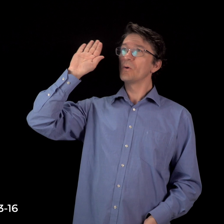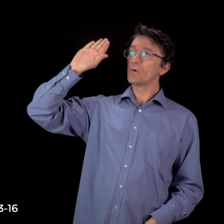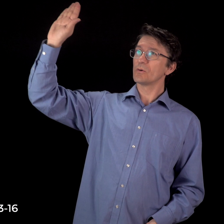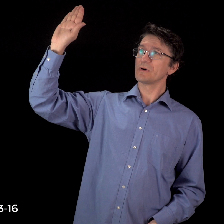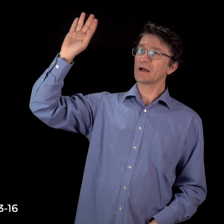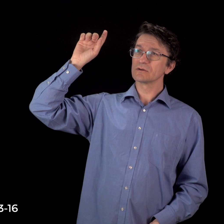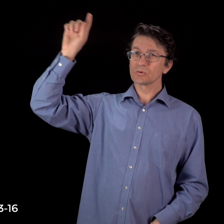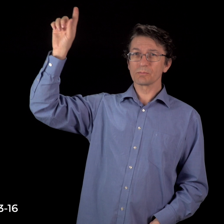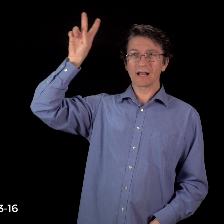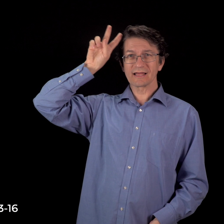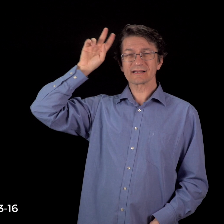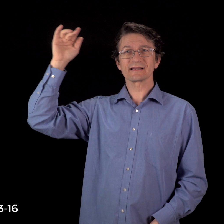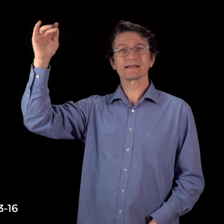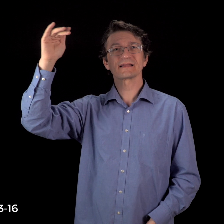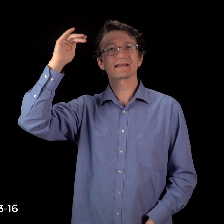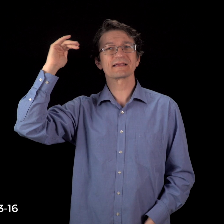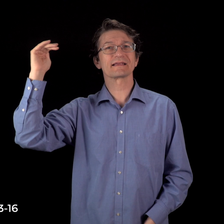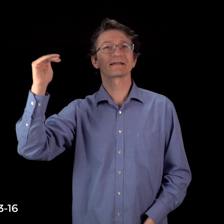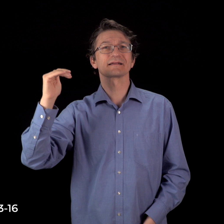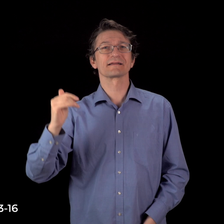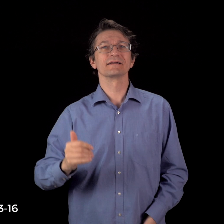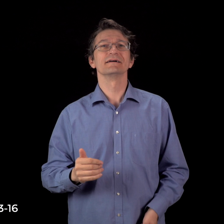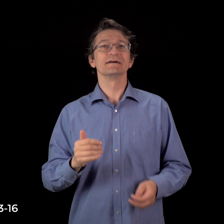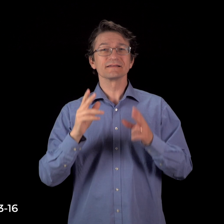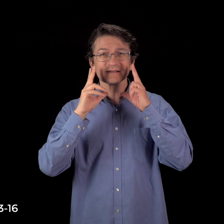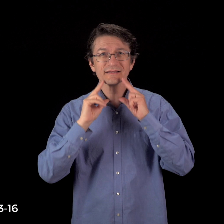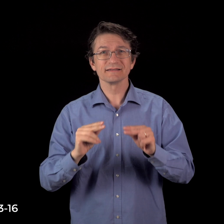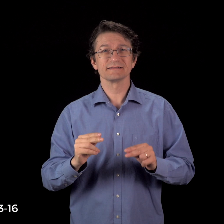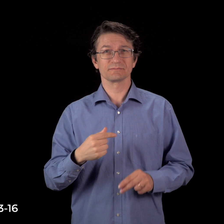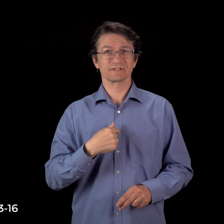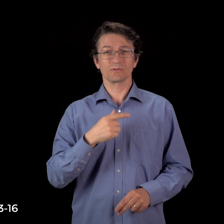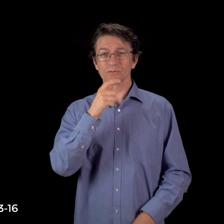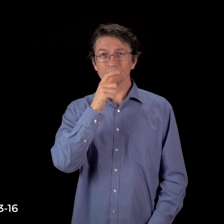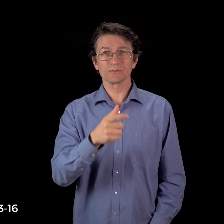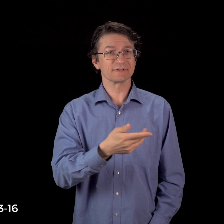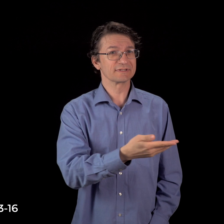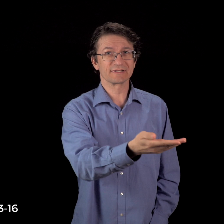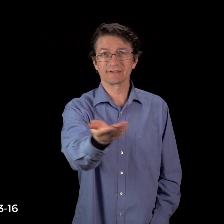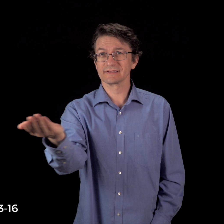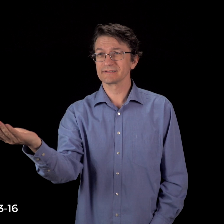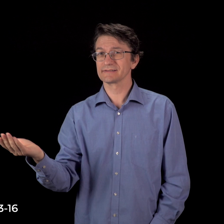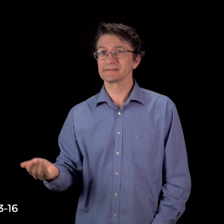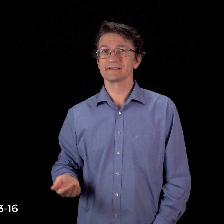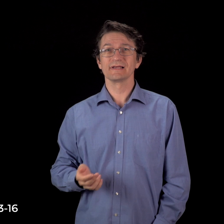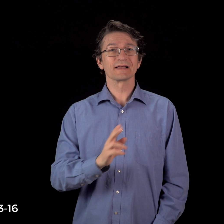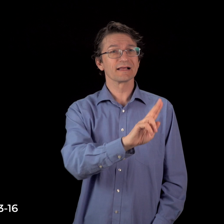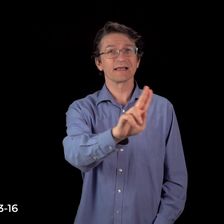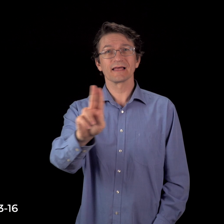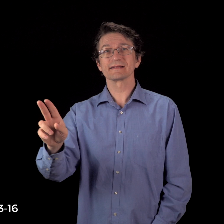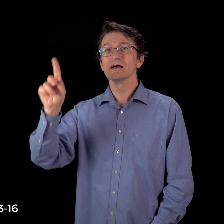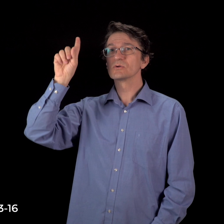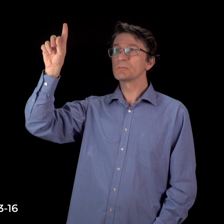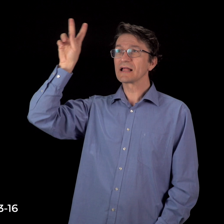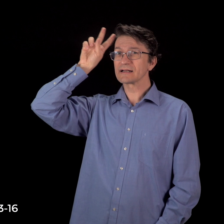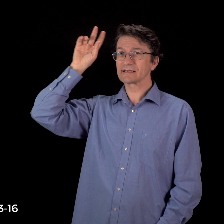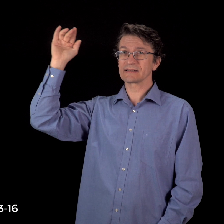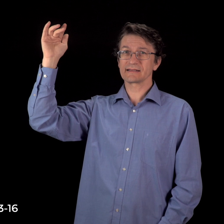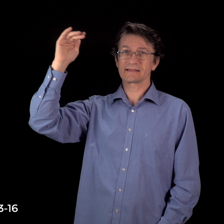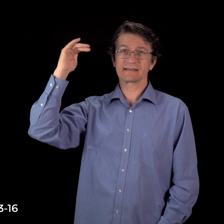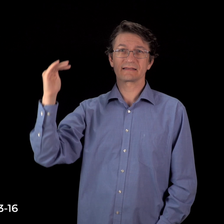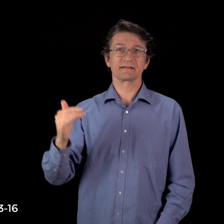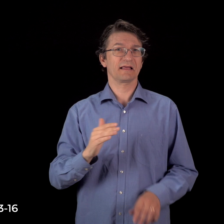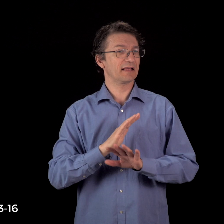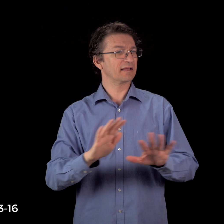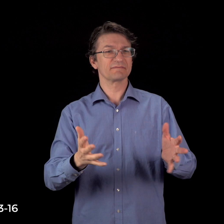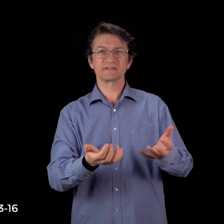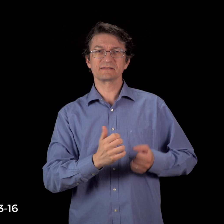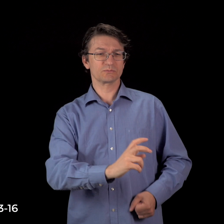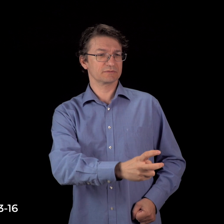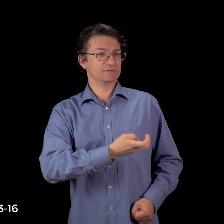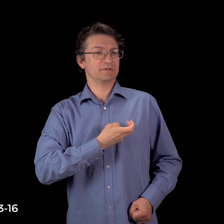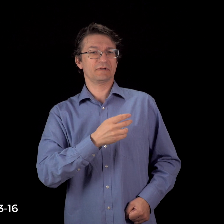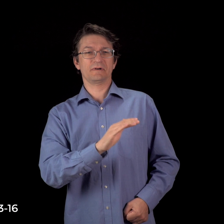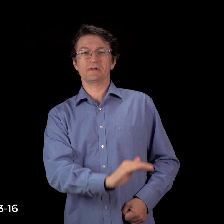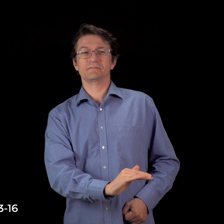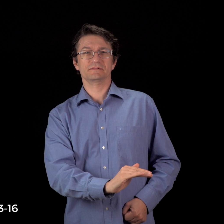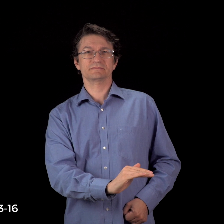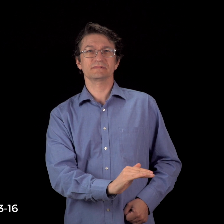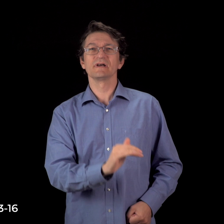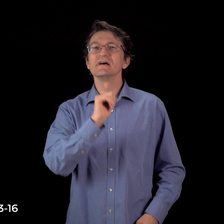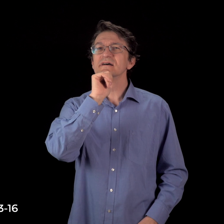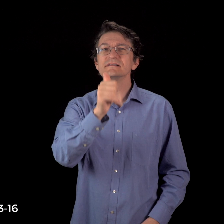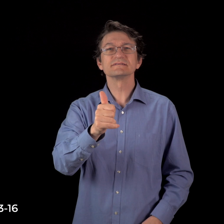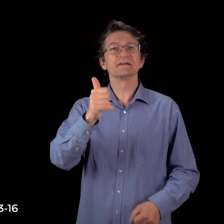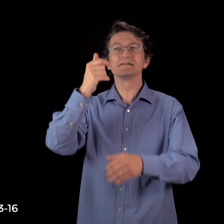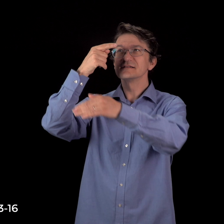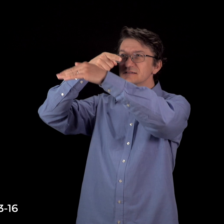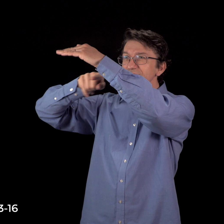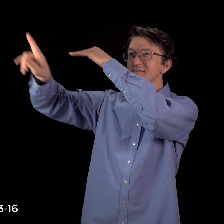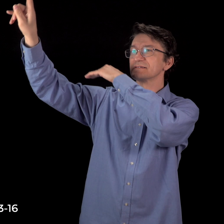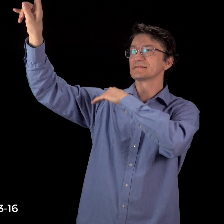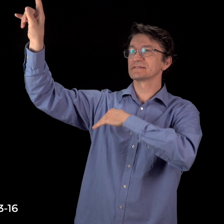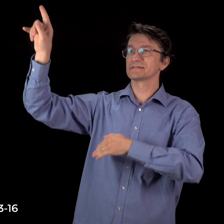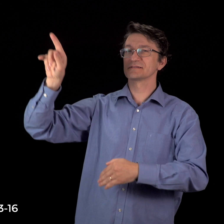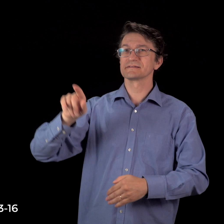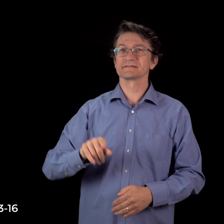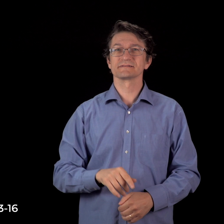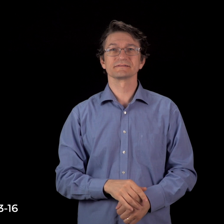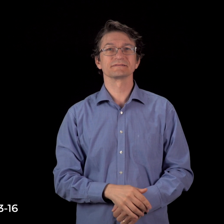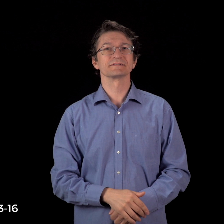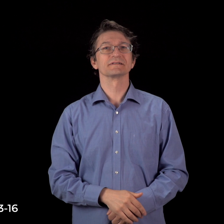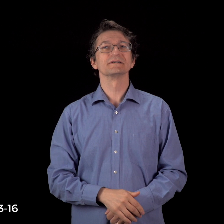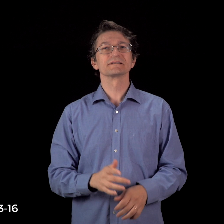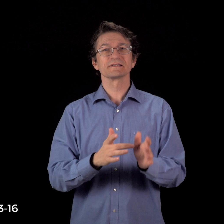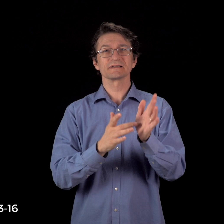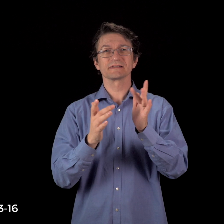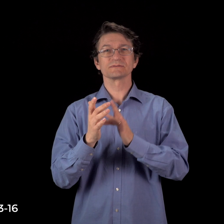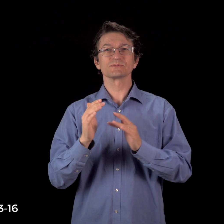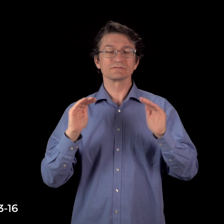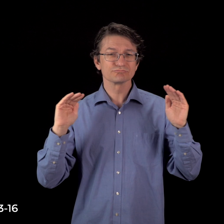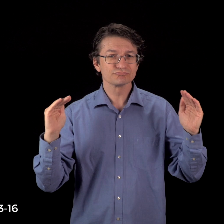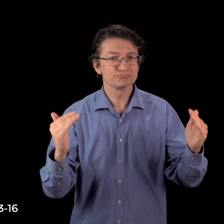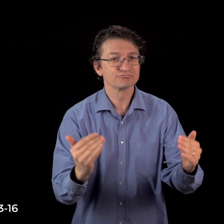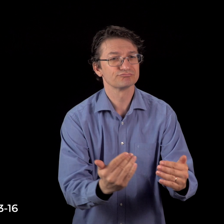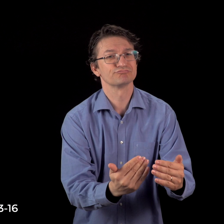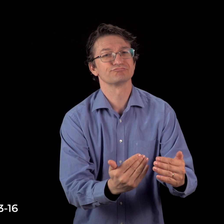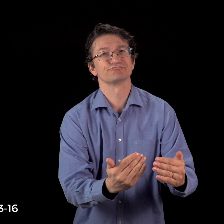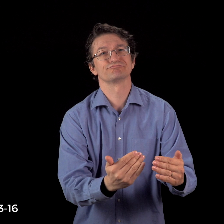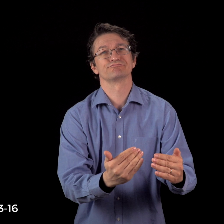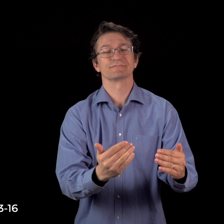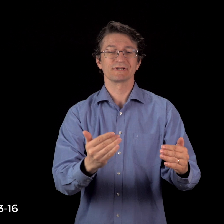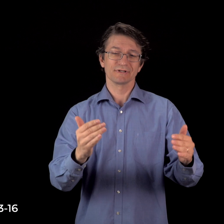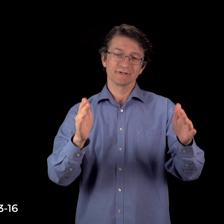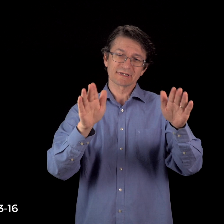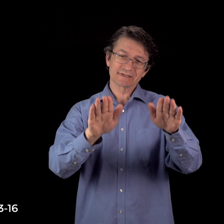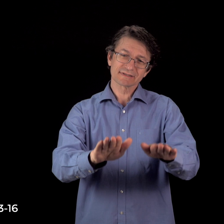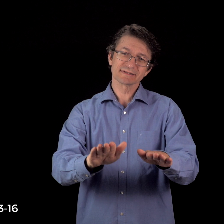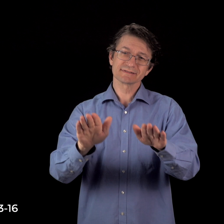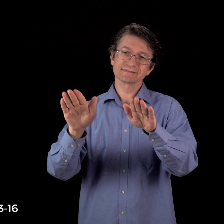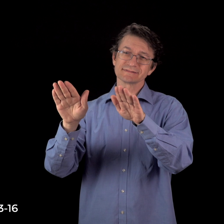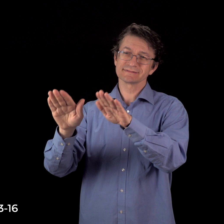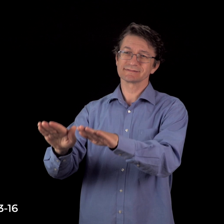Truly I tell you, anyone who does not receive the kingdom of God like a little child will never enter it.”